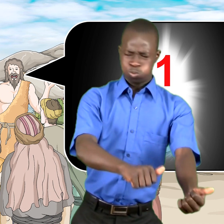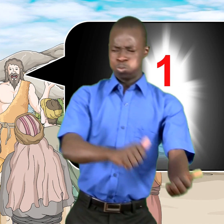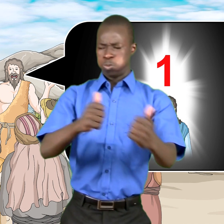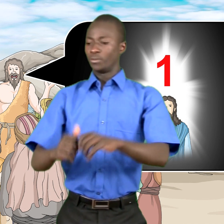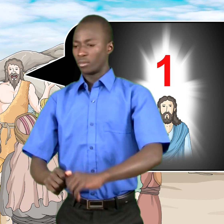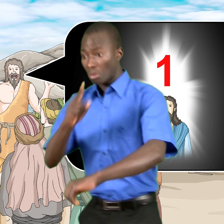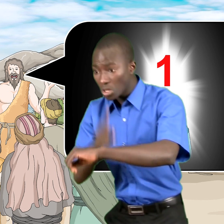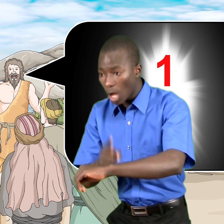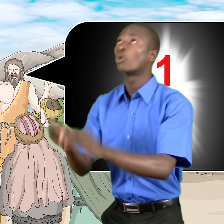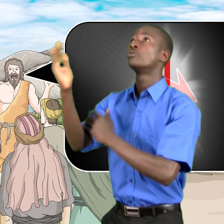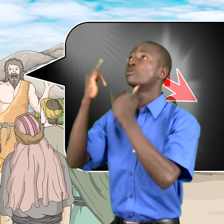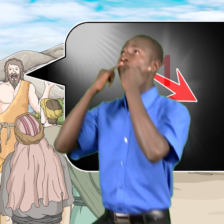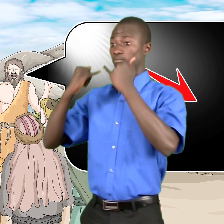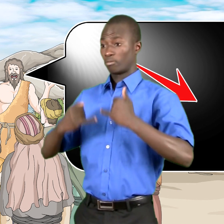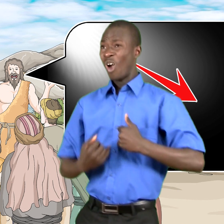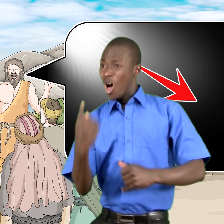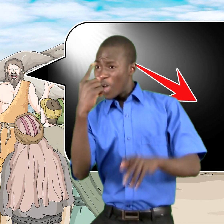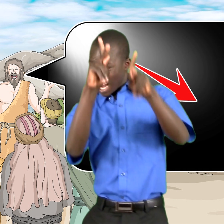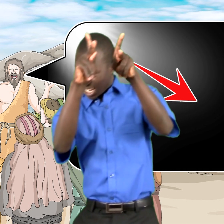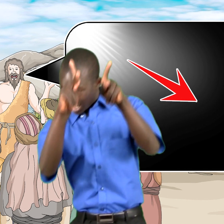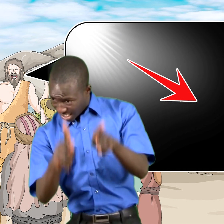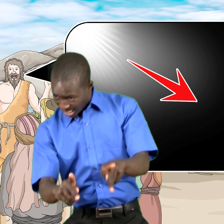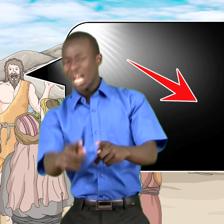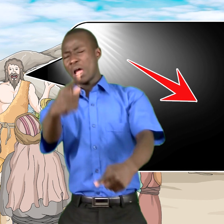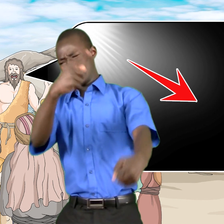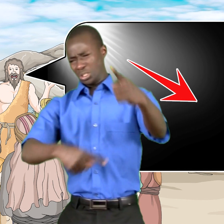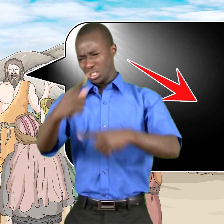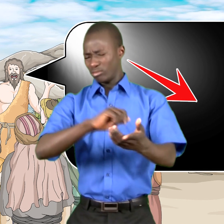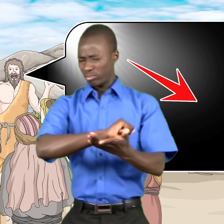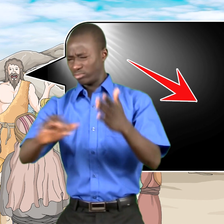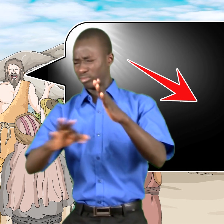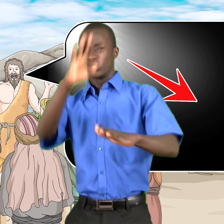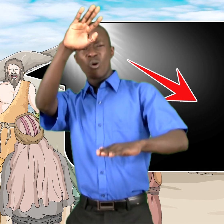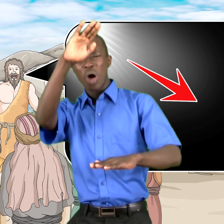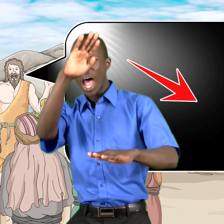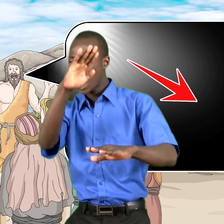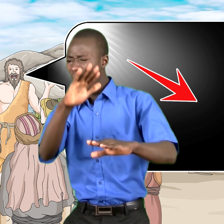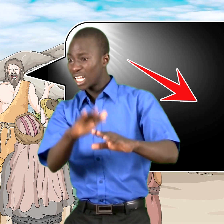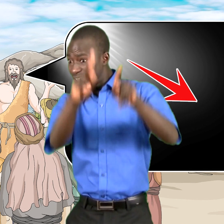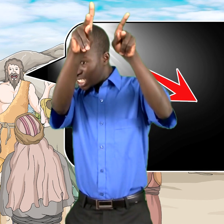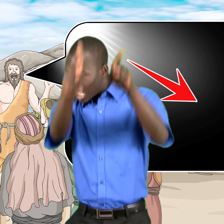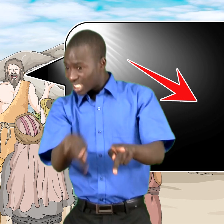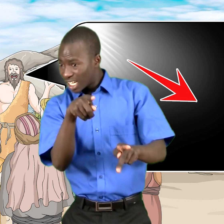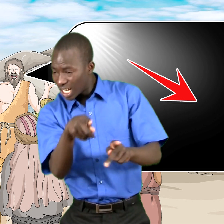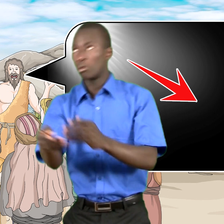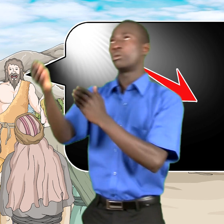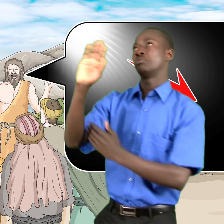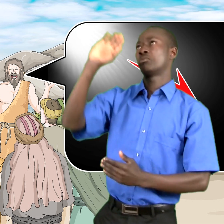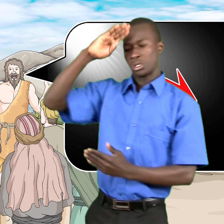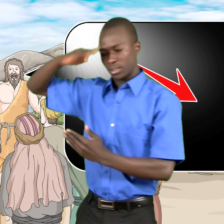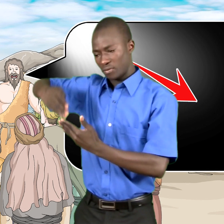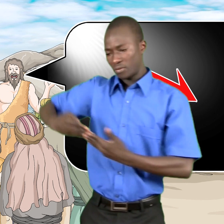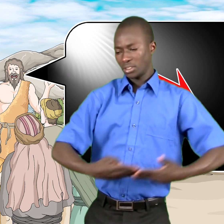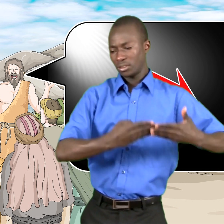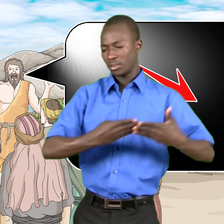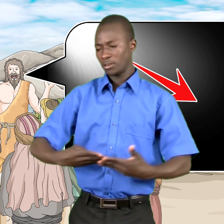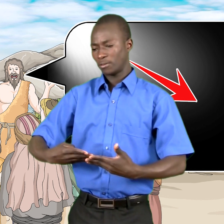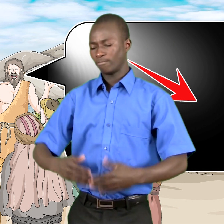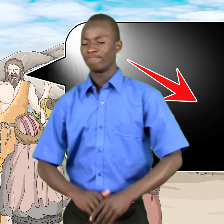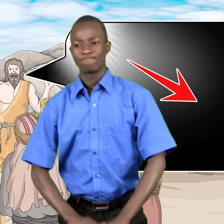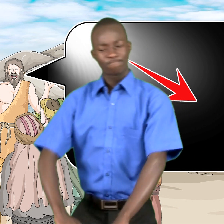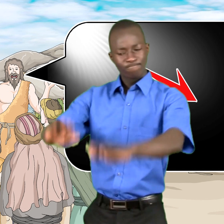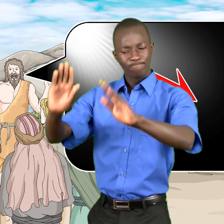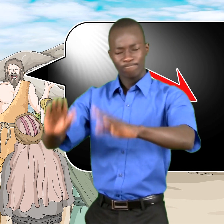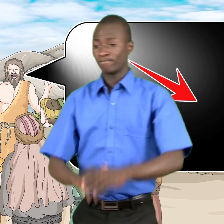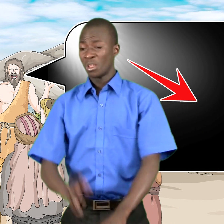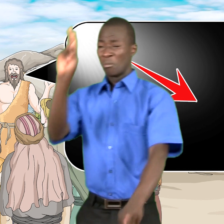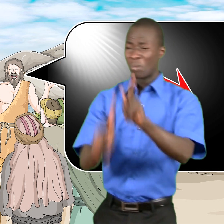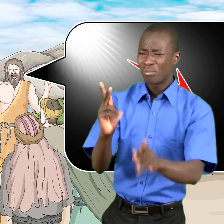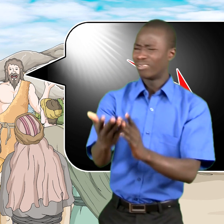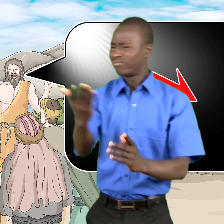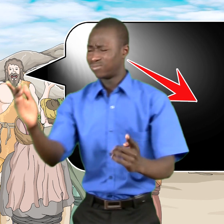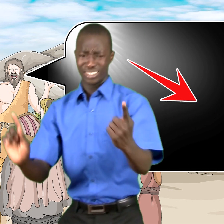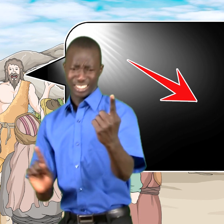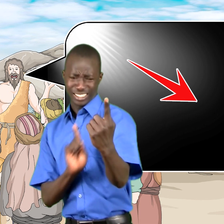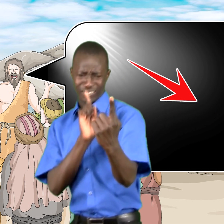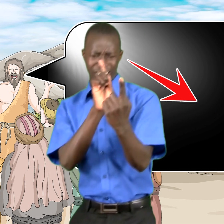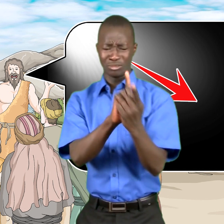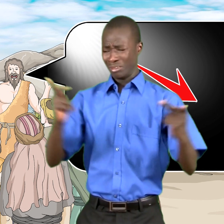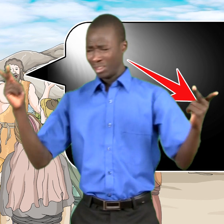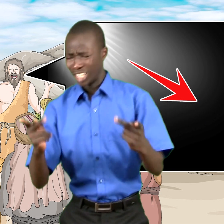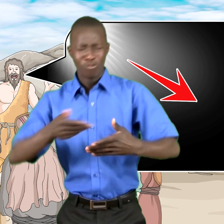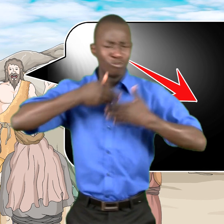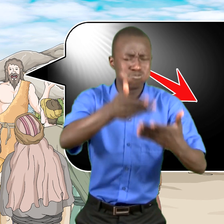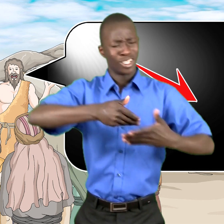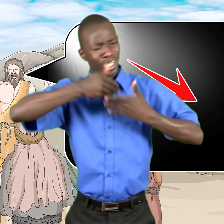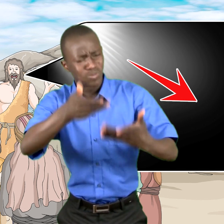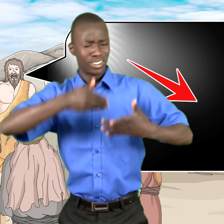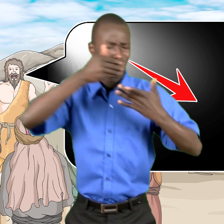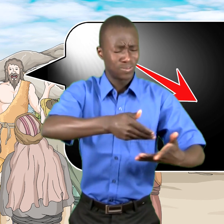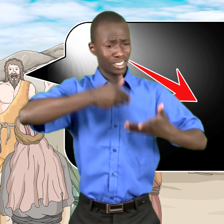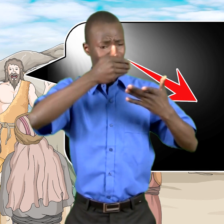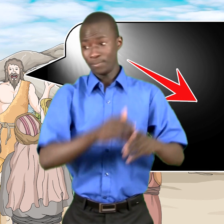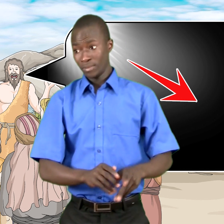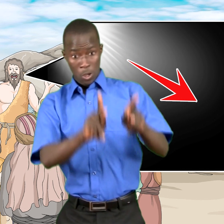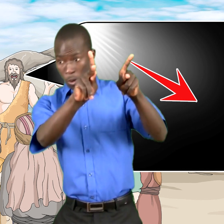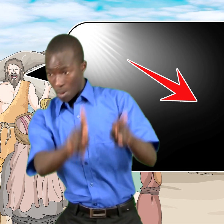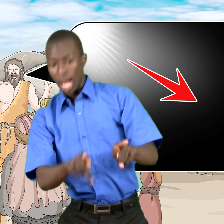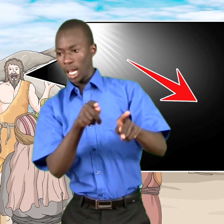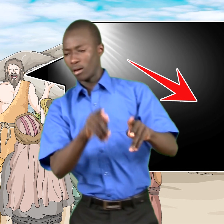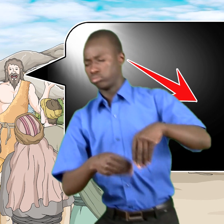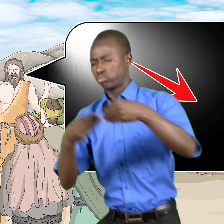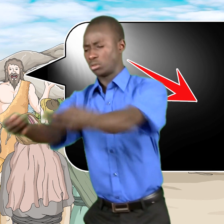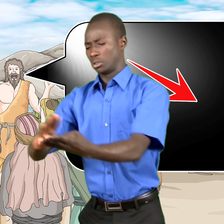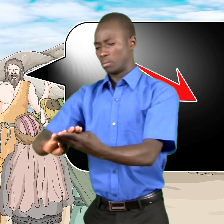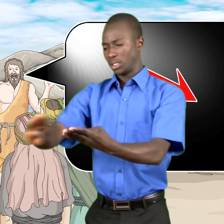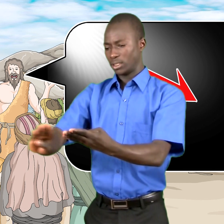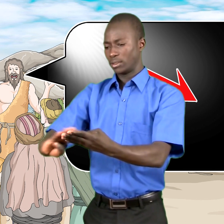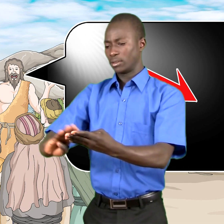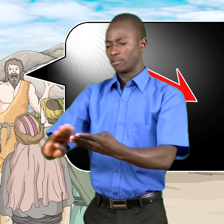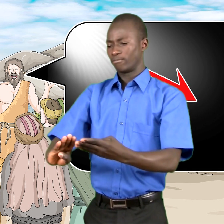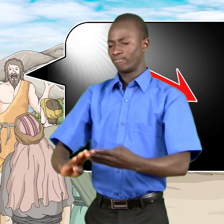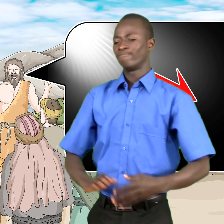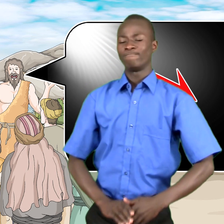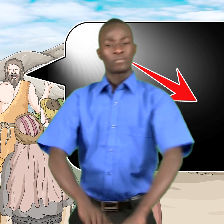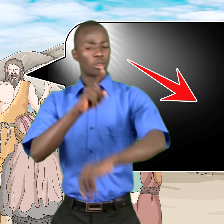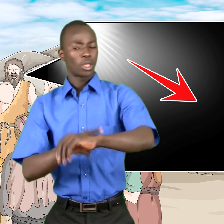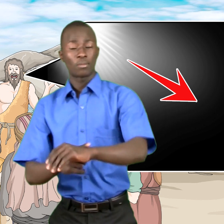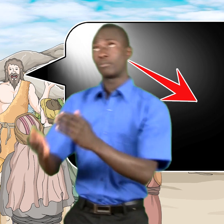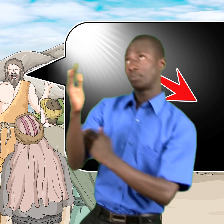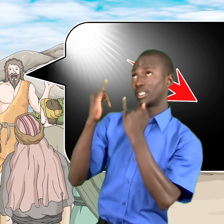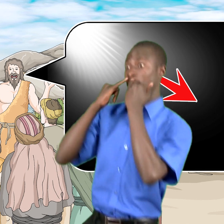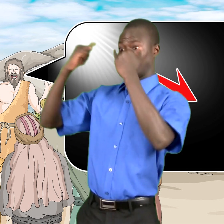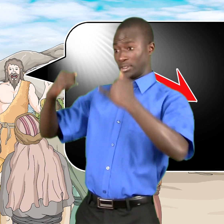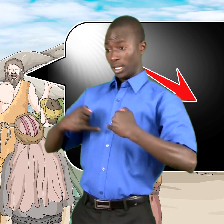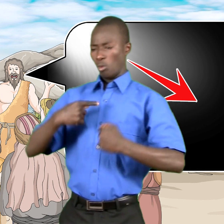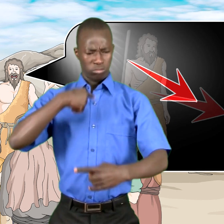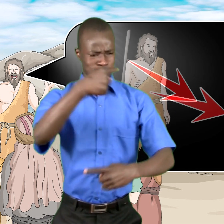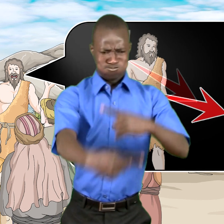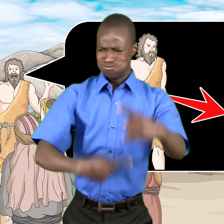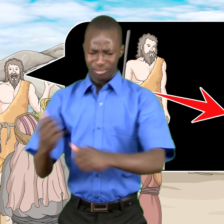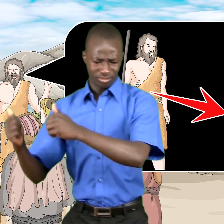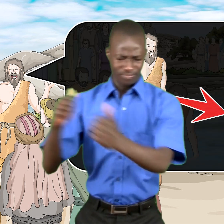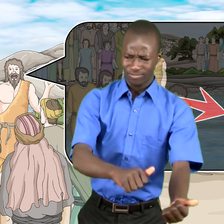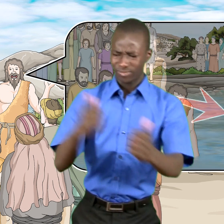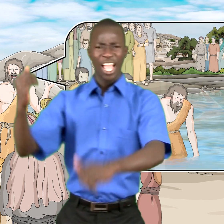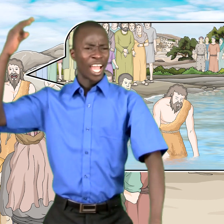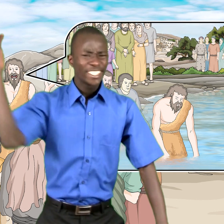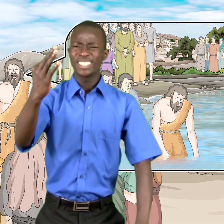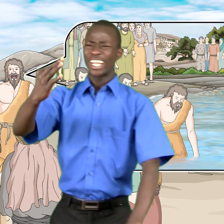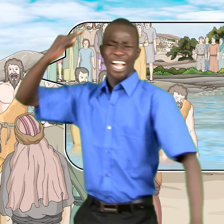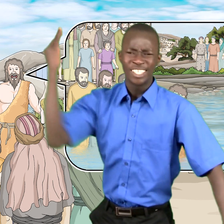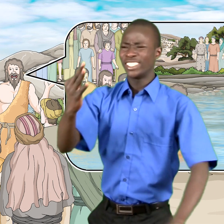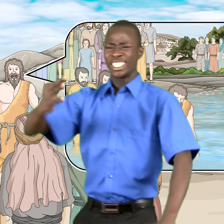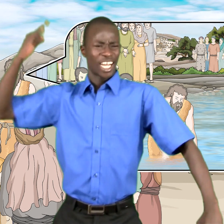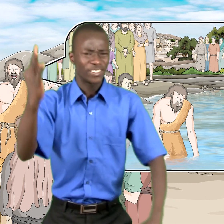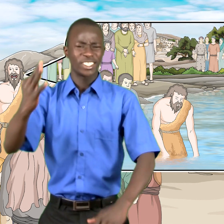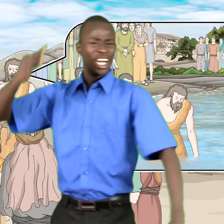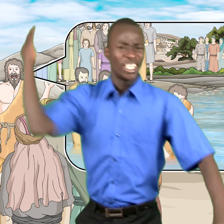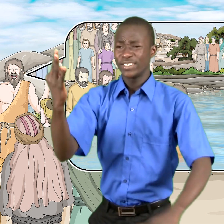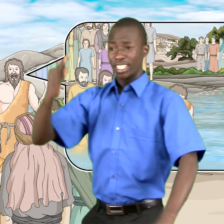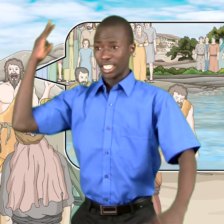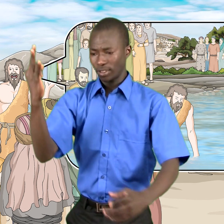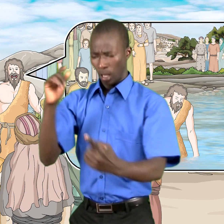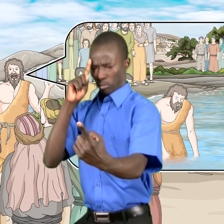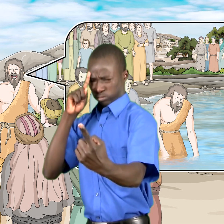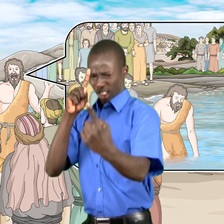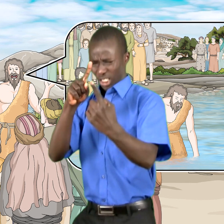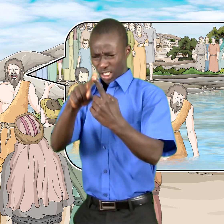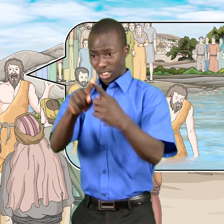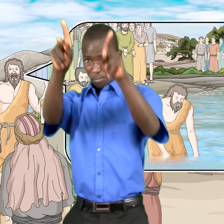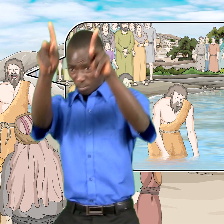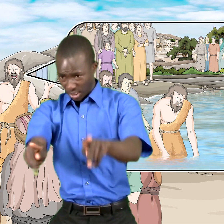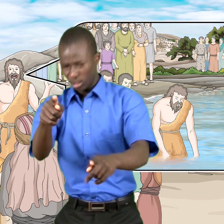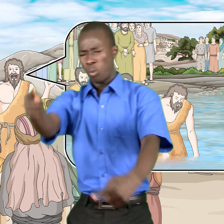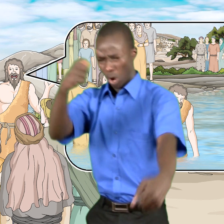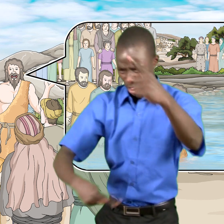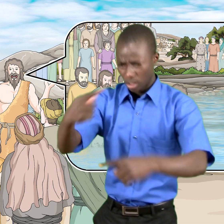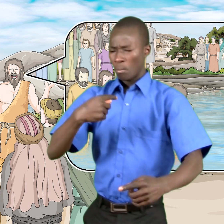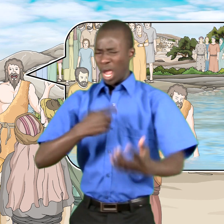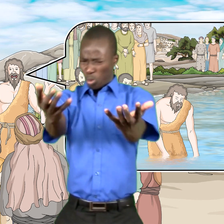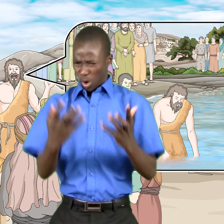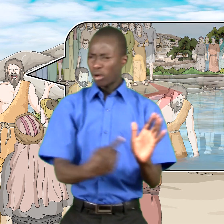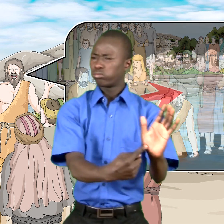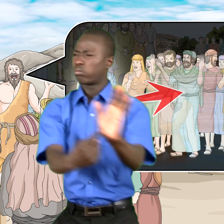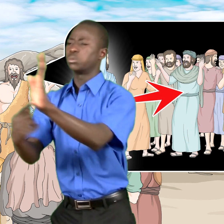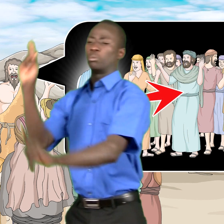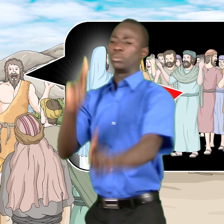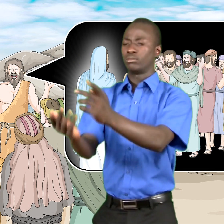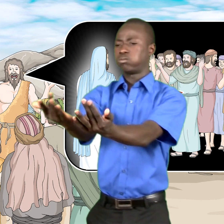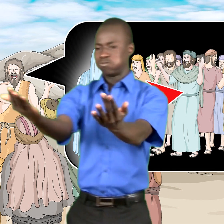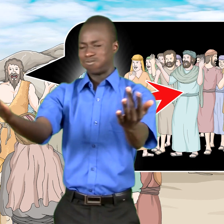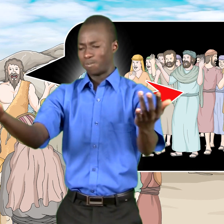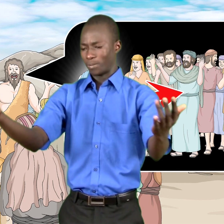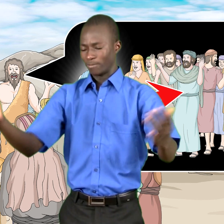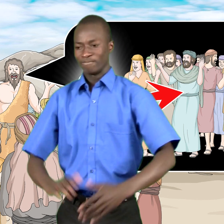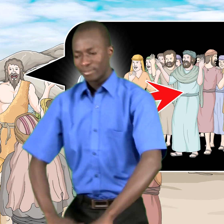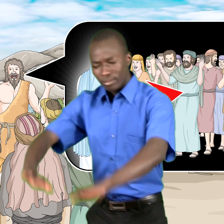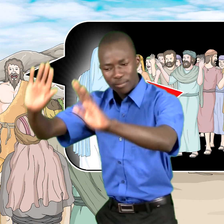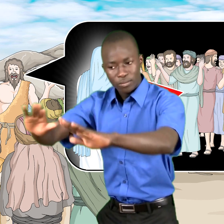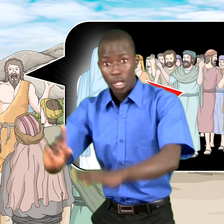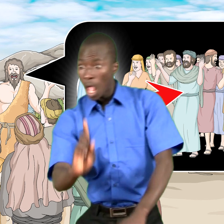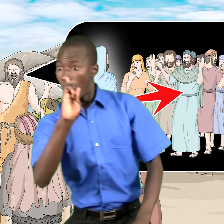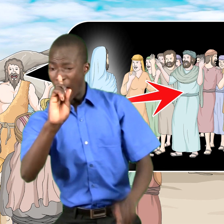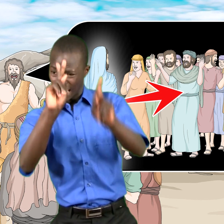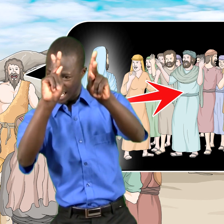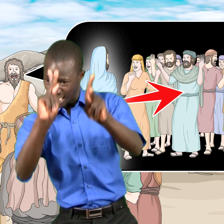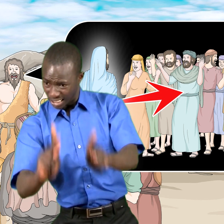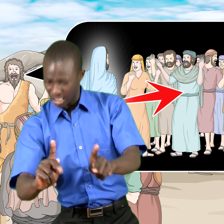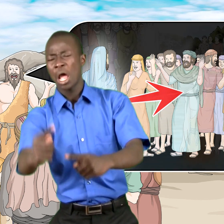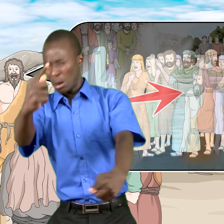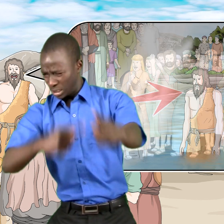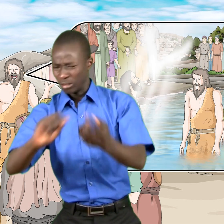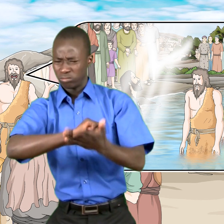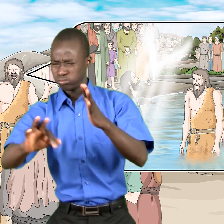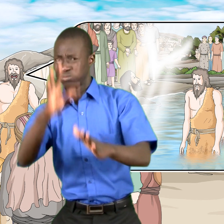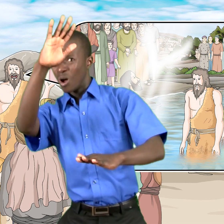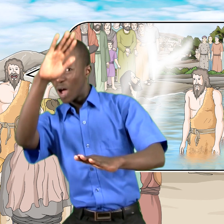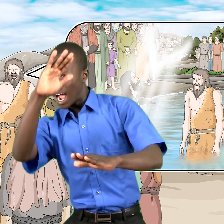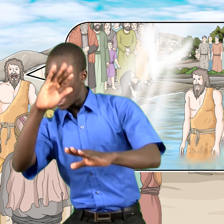I myself did not know Him, but the reason I came baptizing with water was that He might be revealed to Israel.”